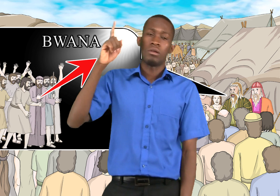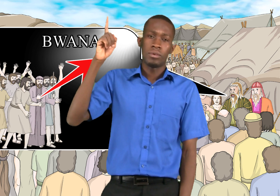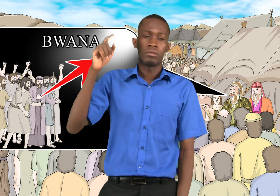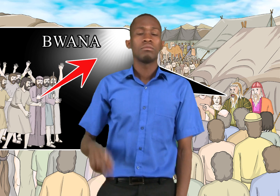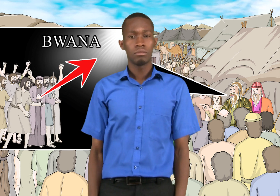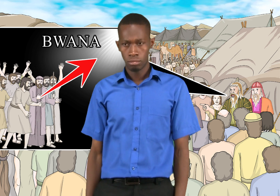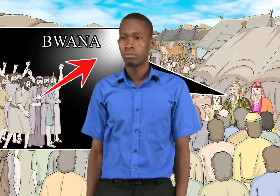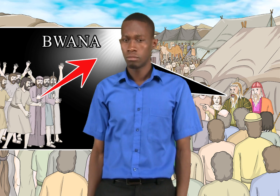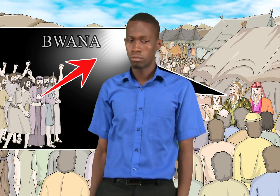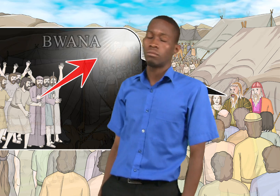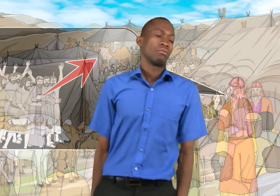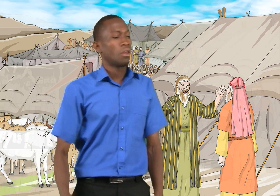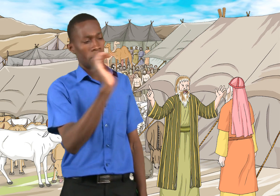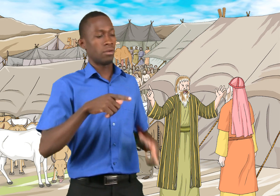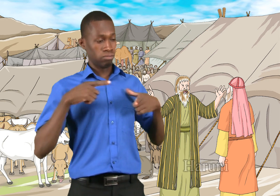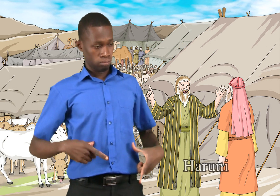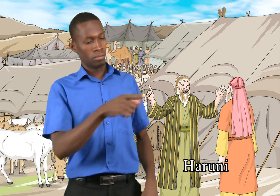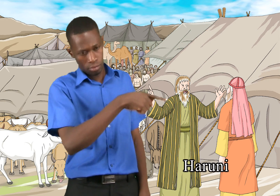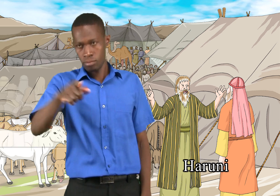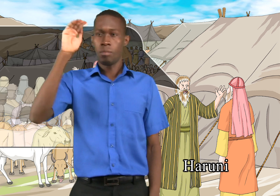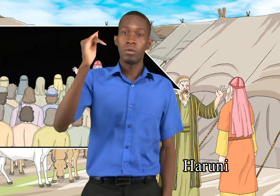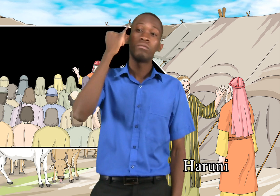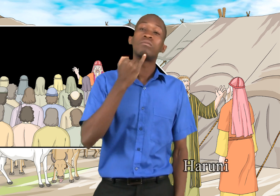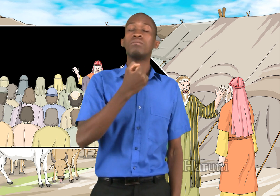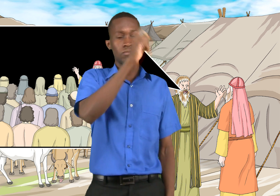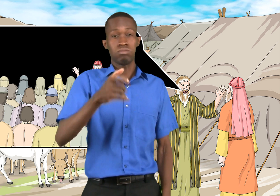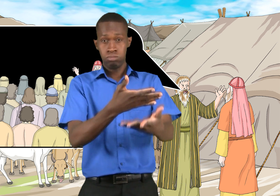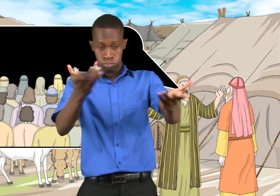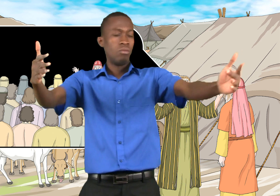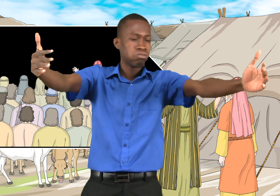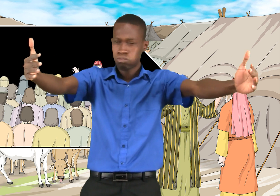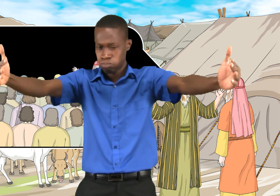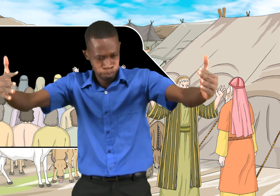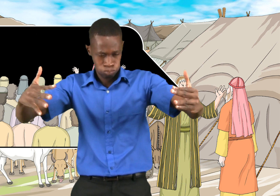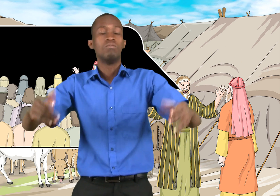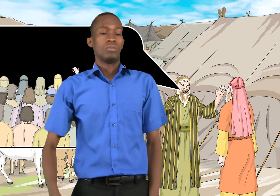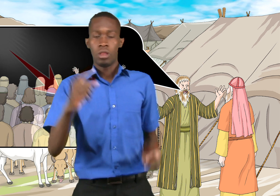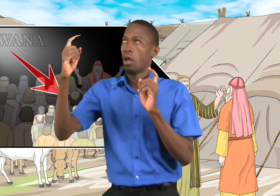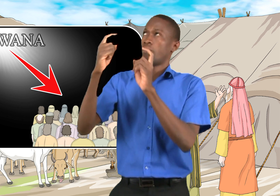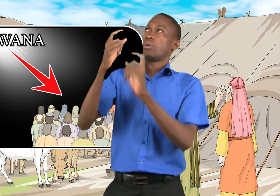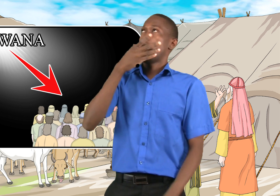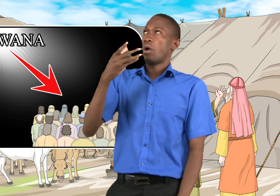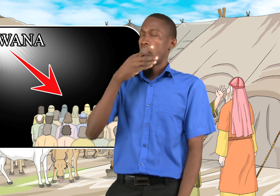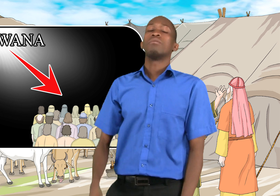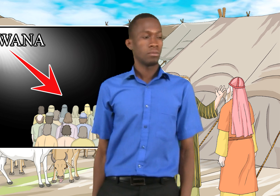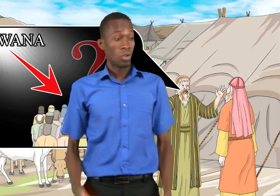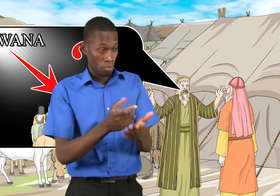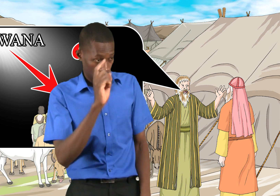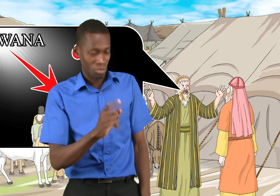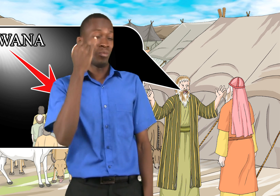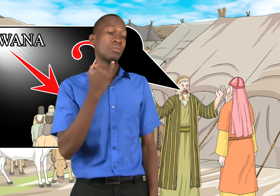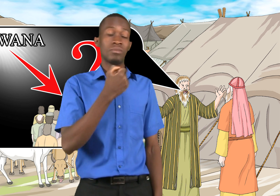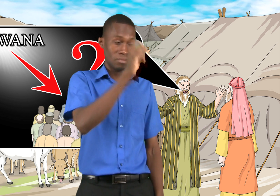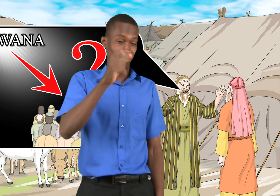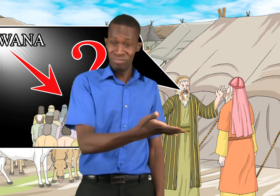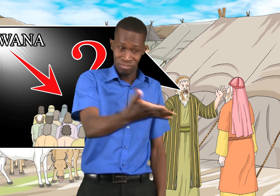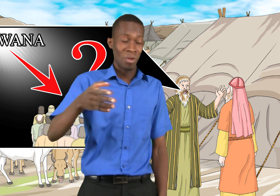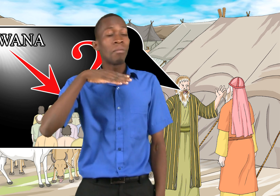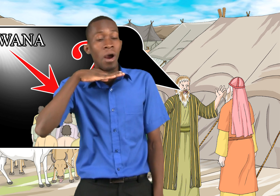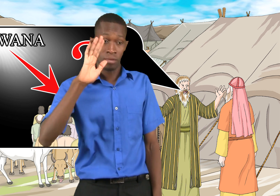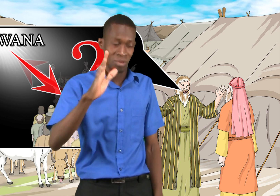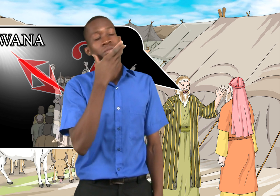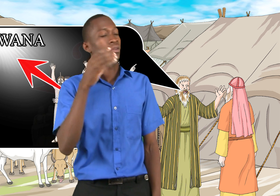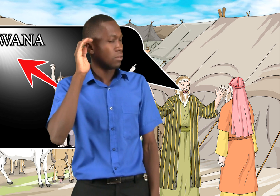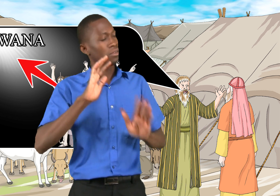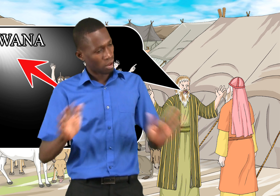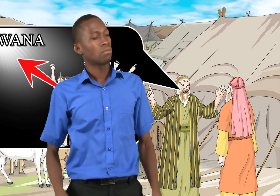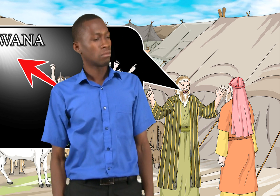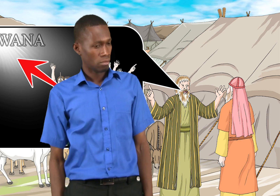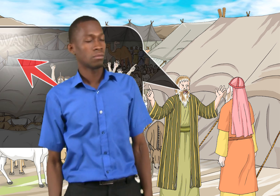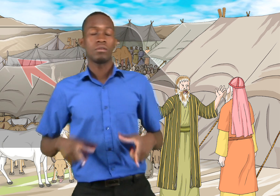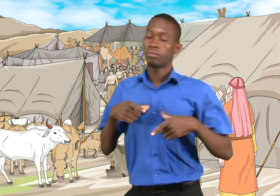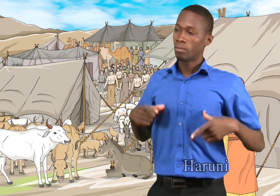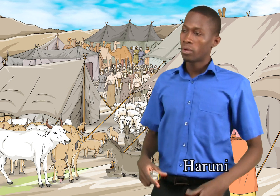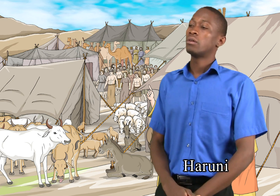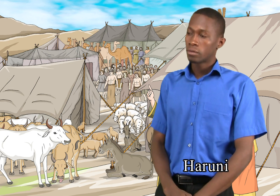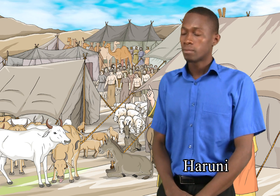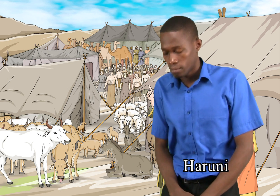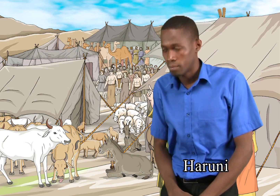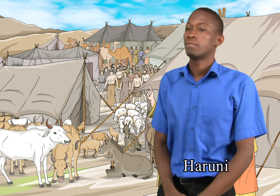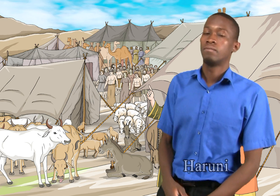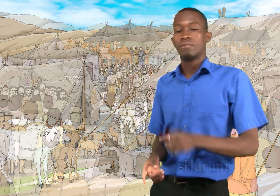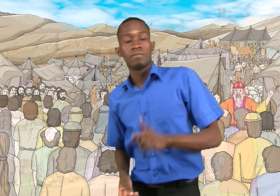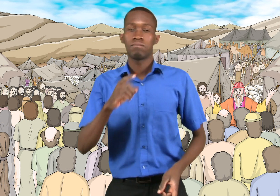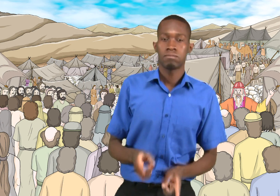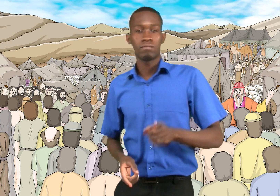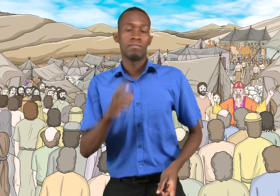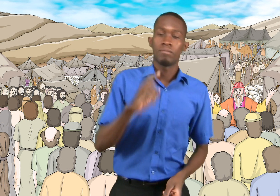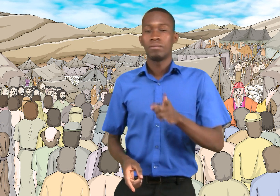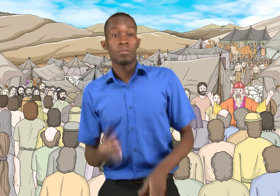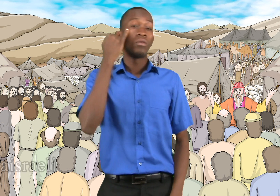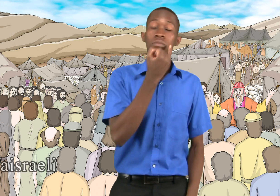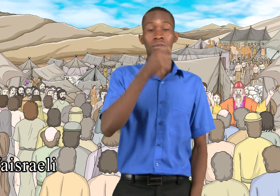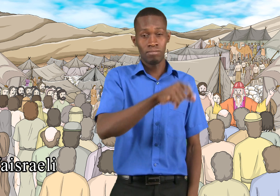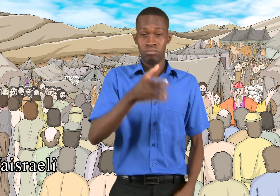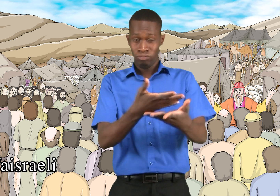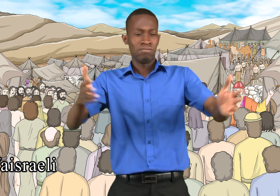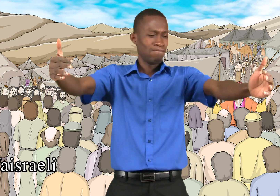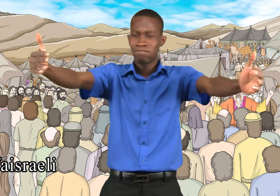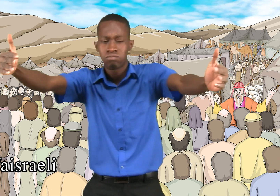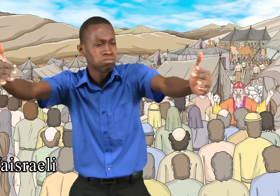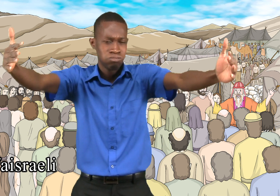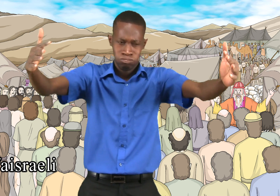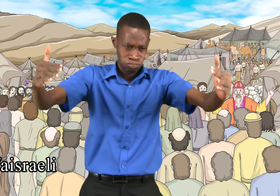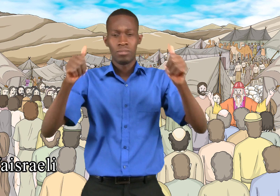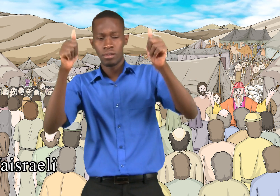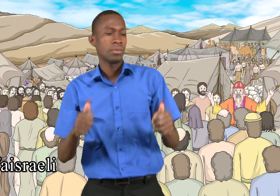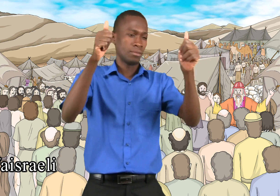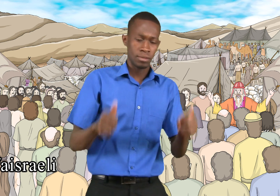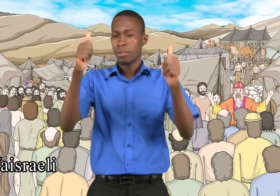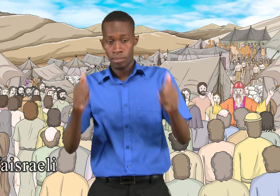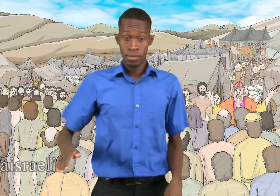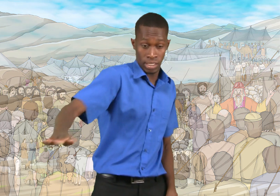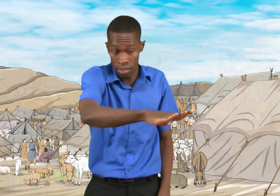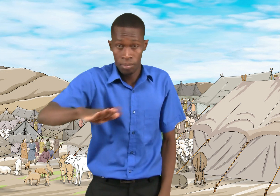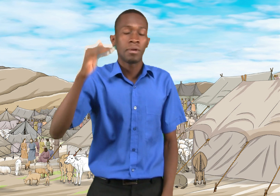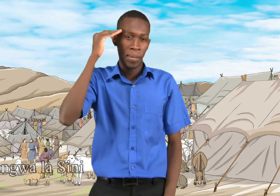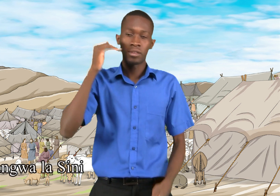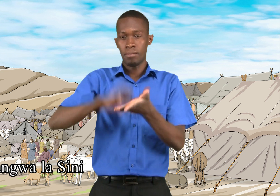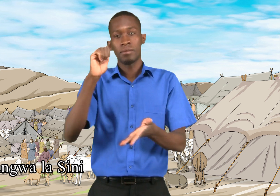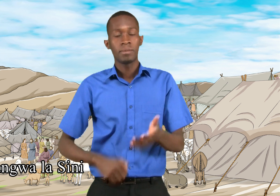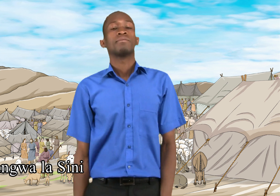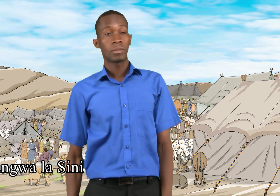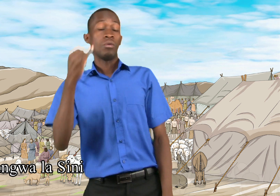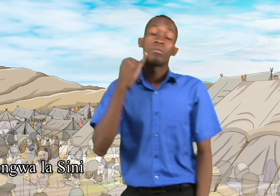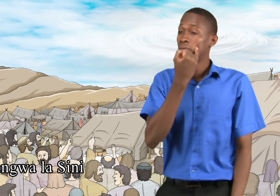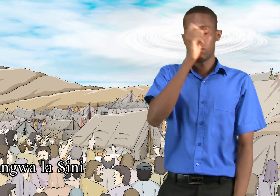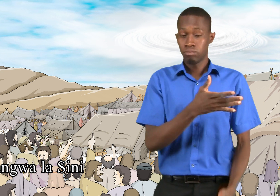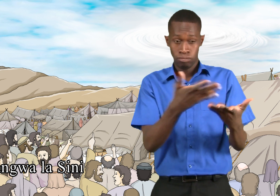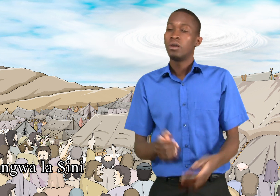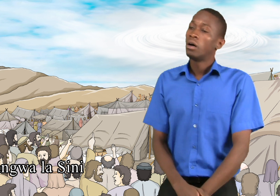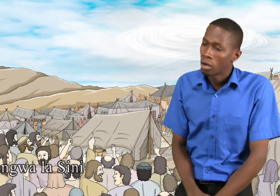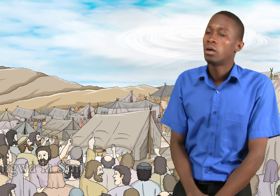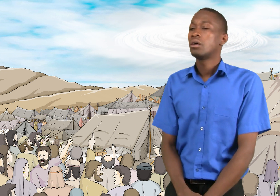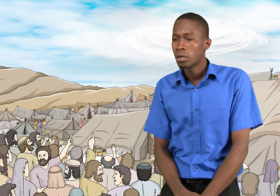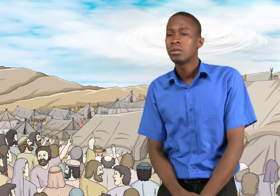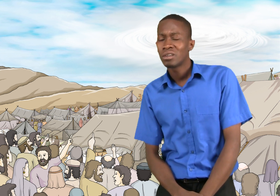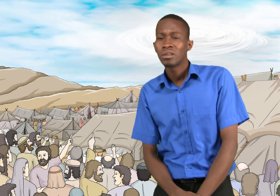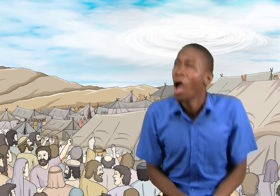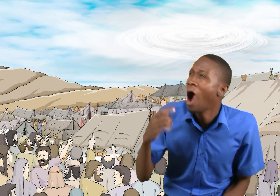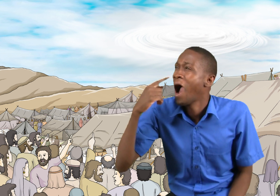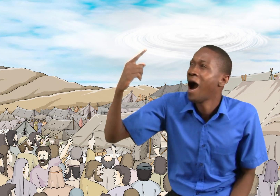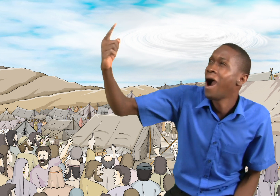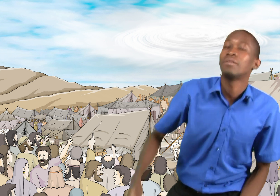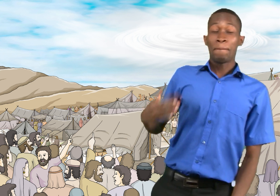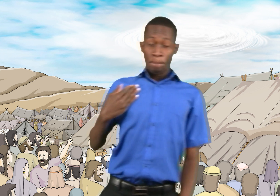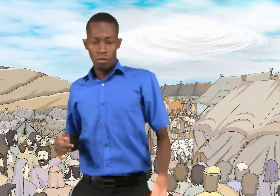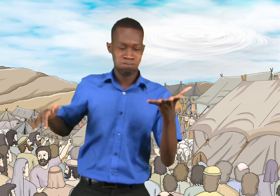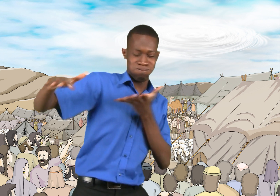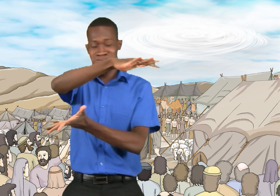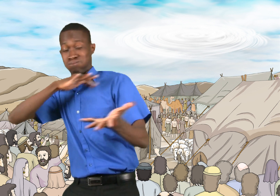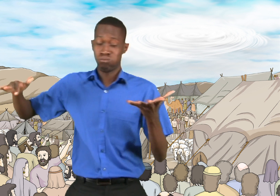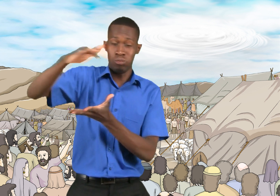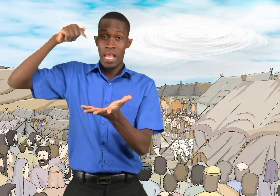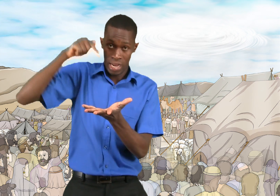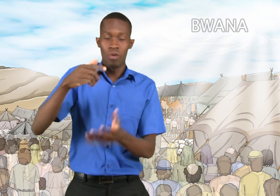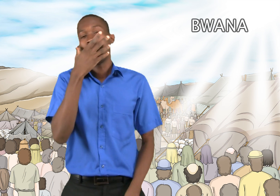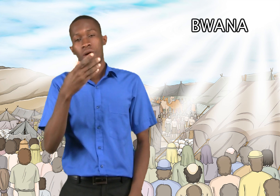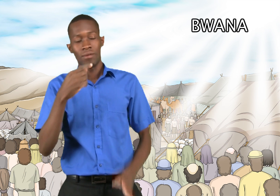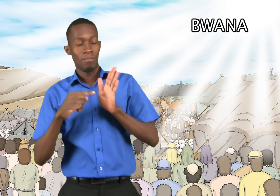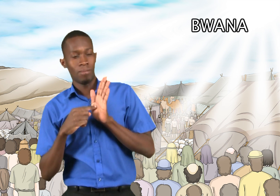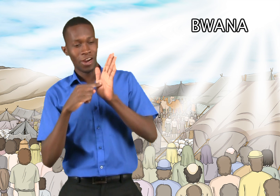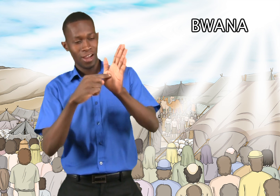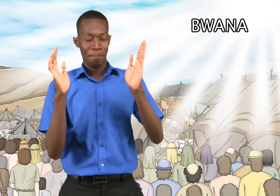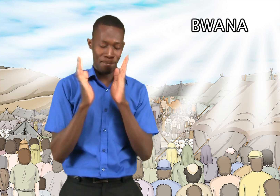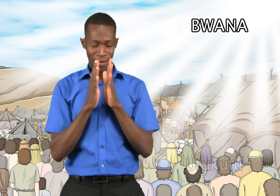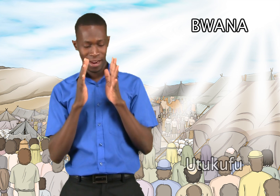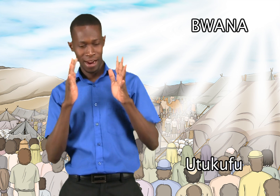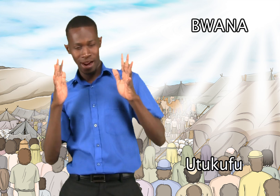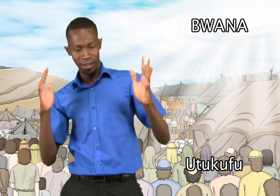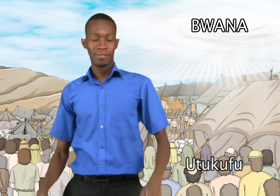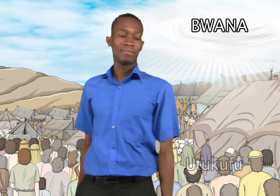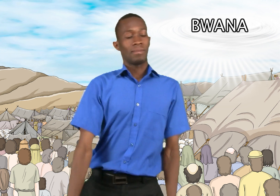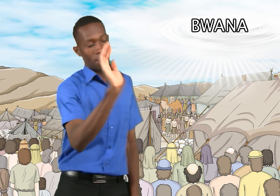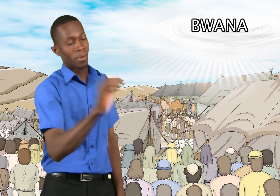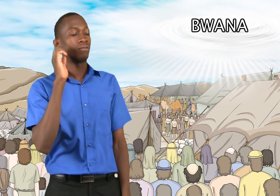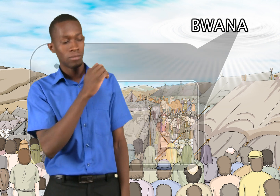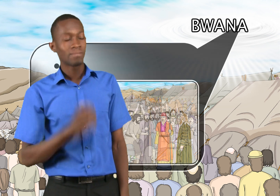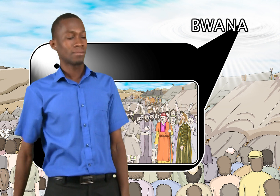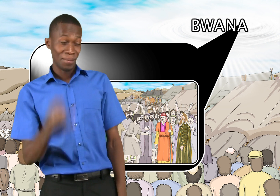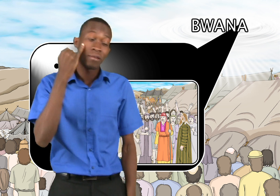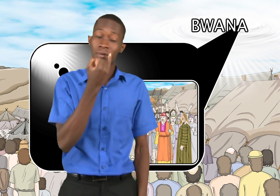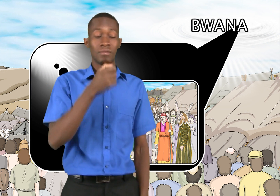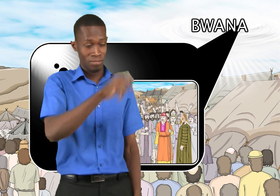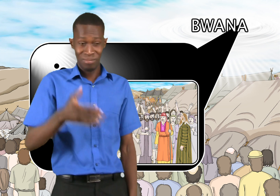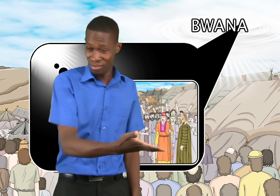Then Moses said to Aaron, “Tell the whole congregation of Israel, ‘Come before the LORD, for He has heard your grumbling.’” And as Aaron was speaking to the whole congregation of Israel, they looked toward the desert, and there in a cloud the glory of the LORD appeared.